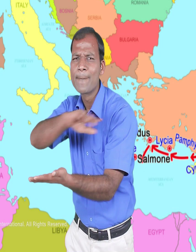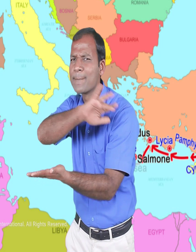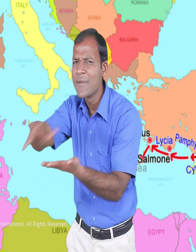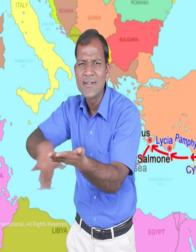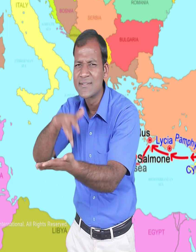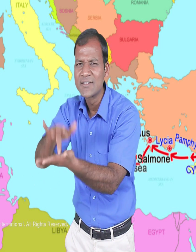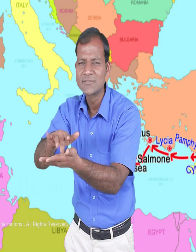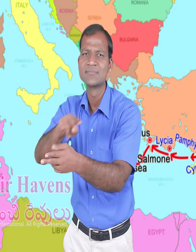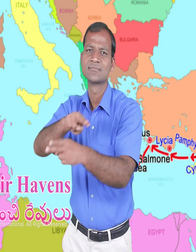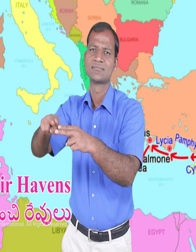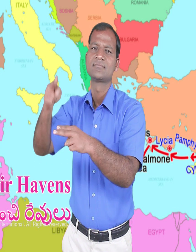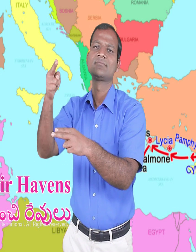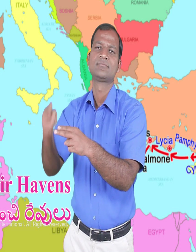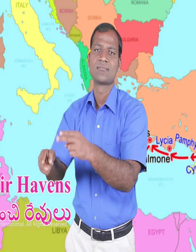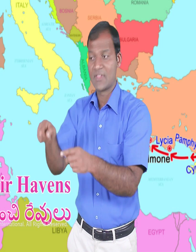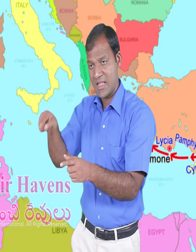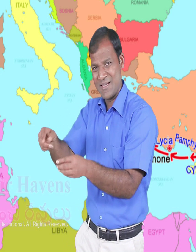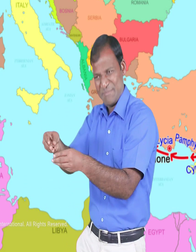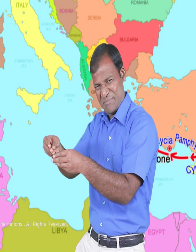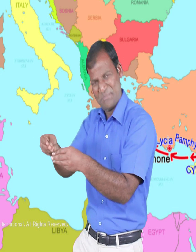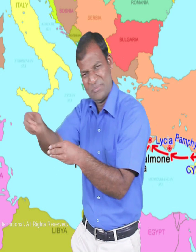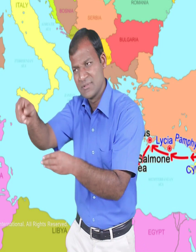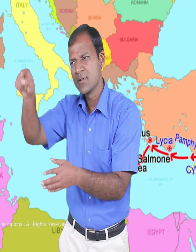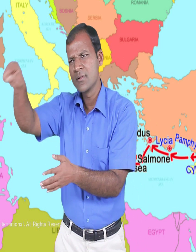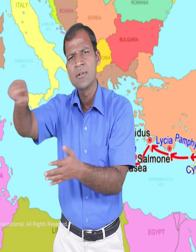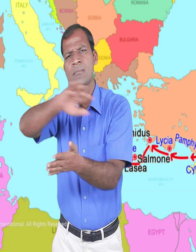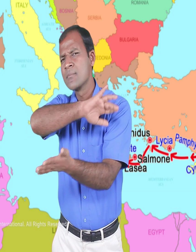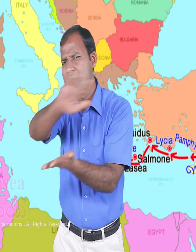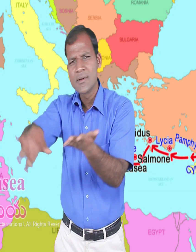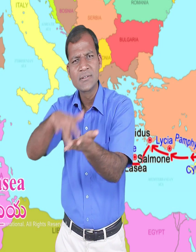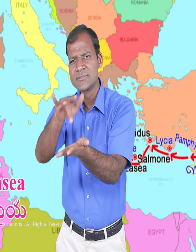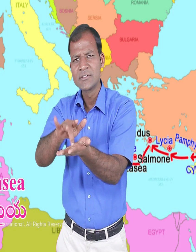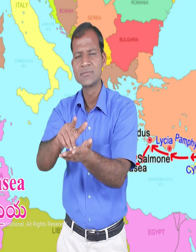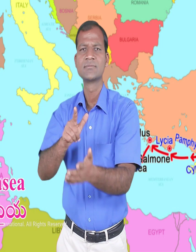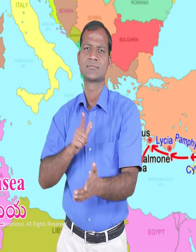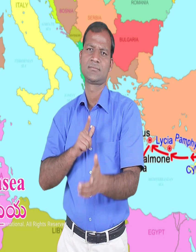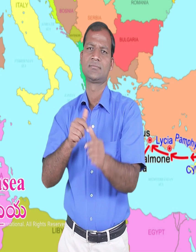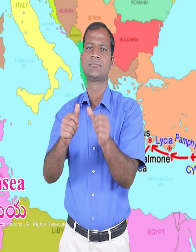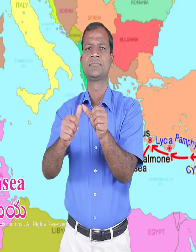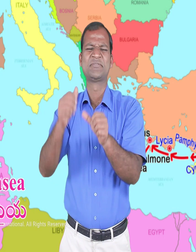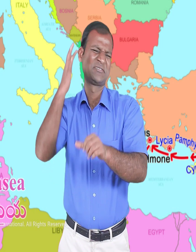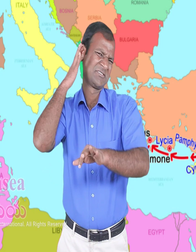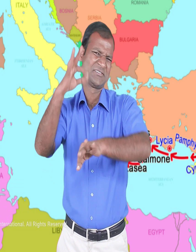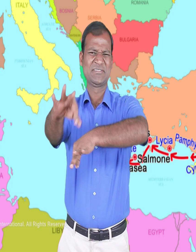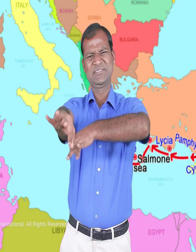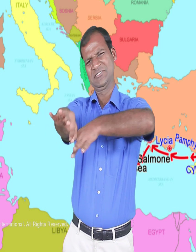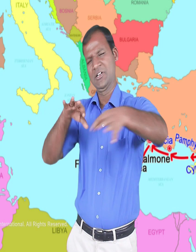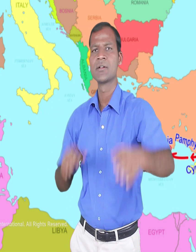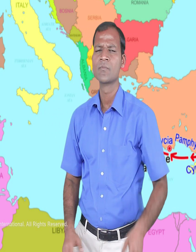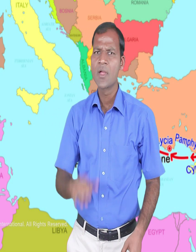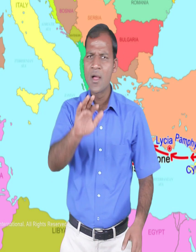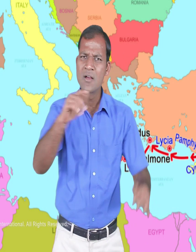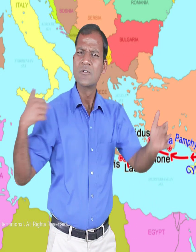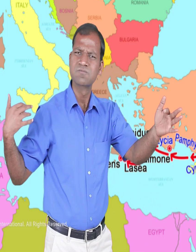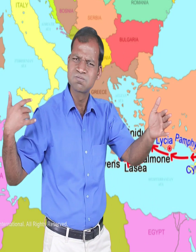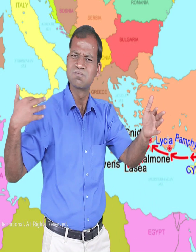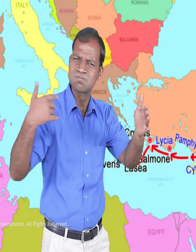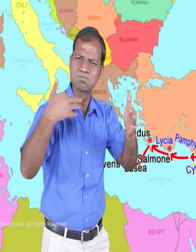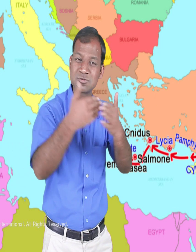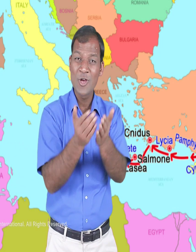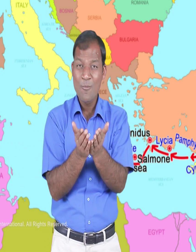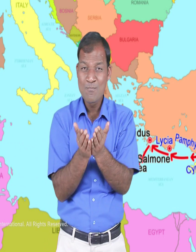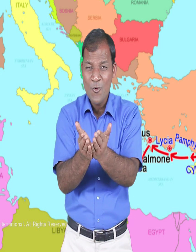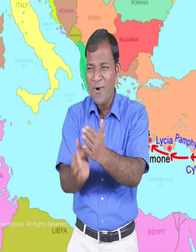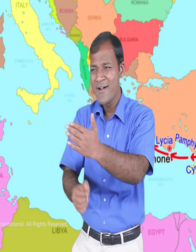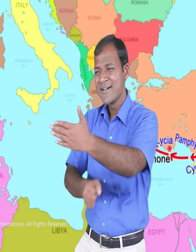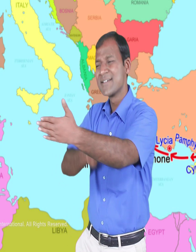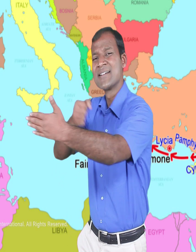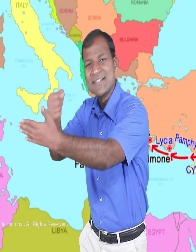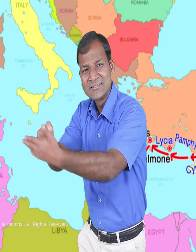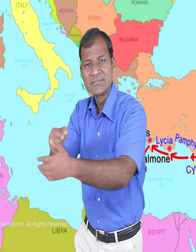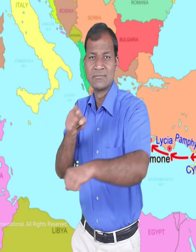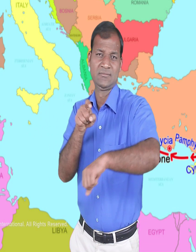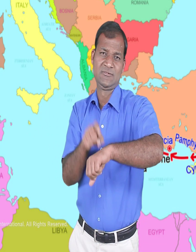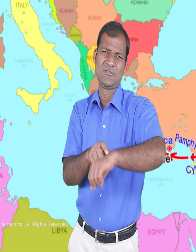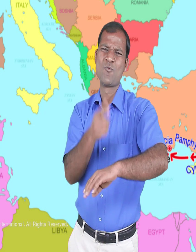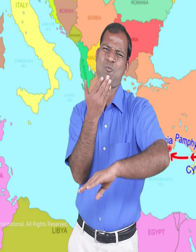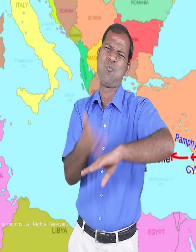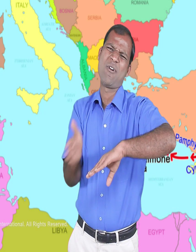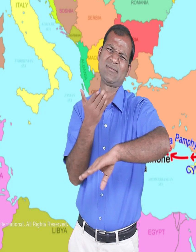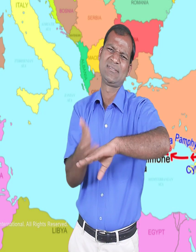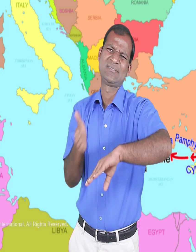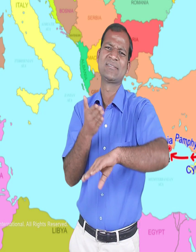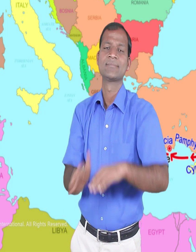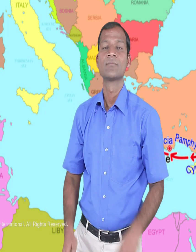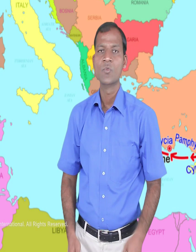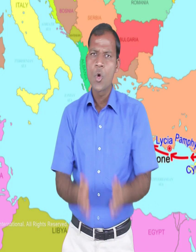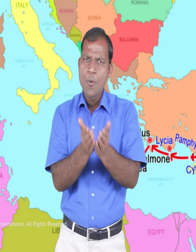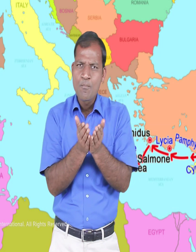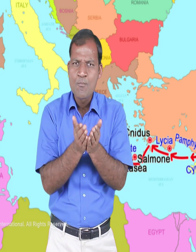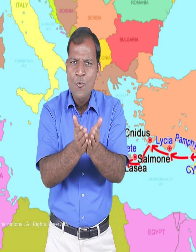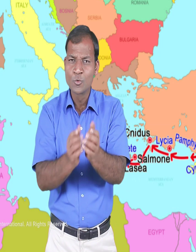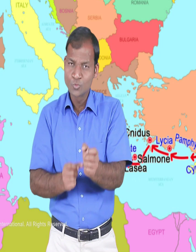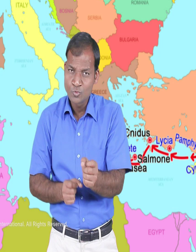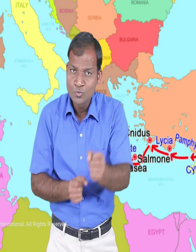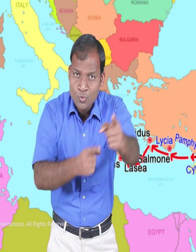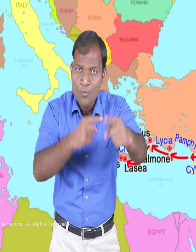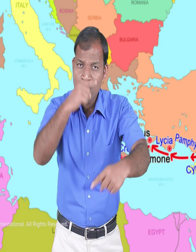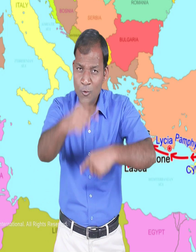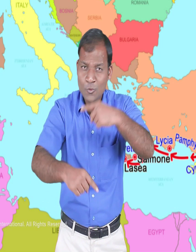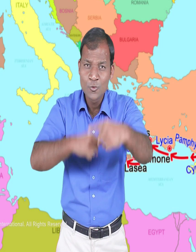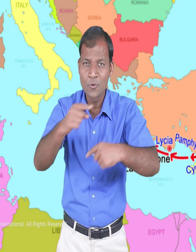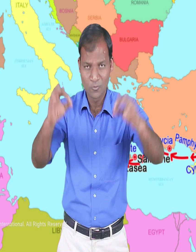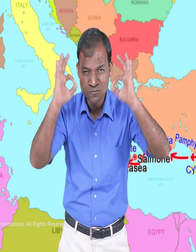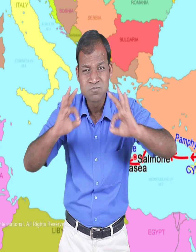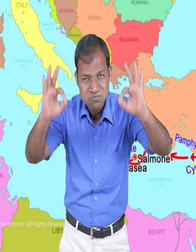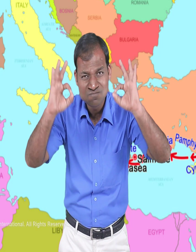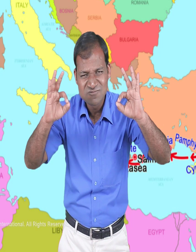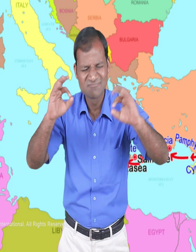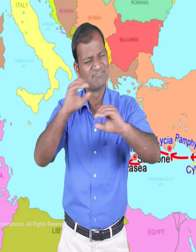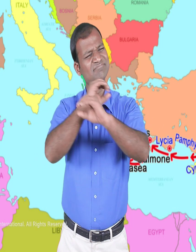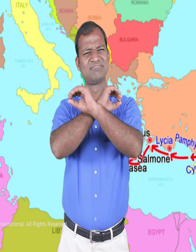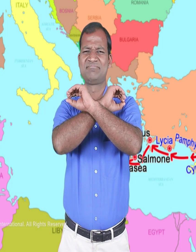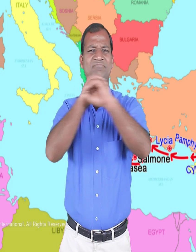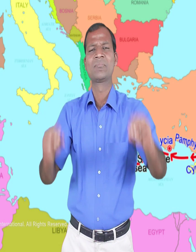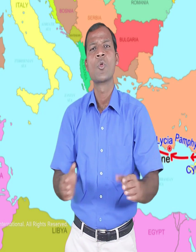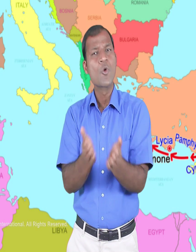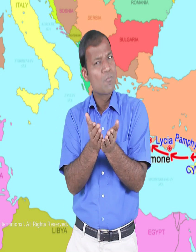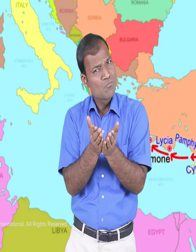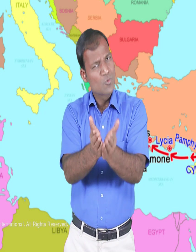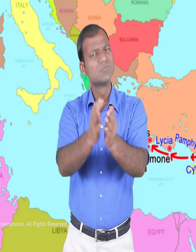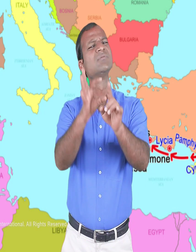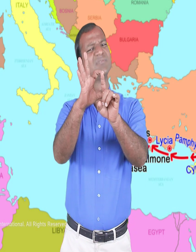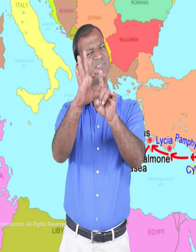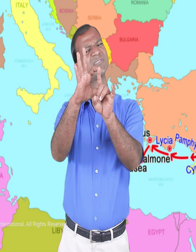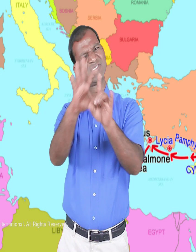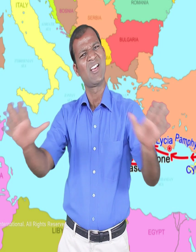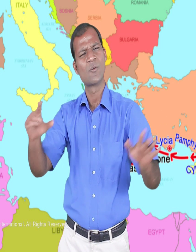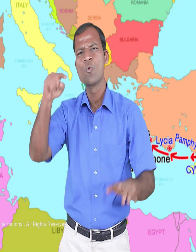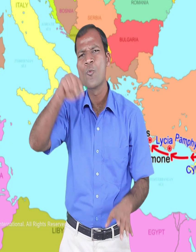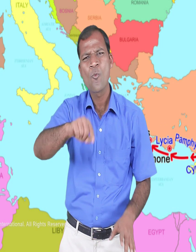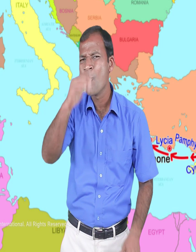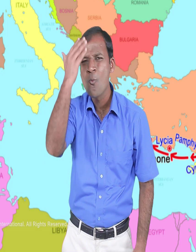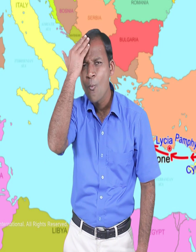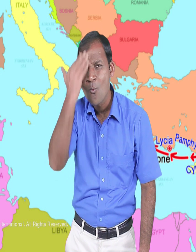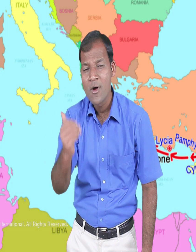After we had moved along the coast with difficulty, we came to a place called Fair Havens, near the town of Lasea.